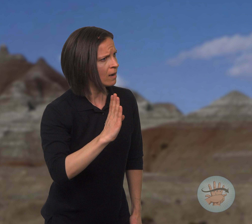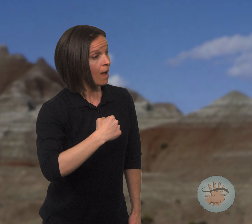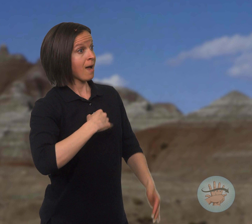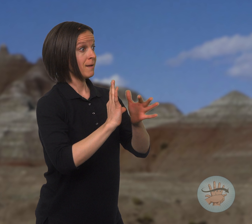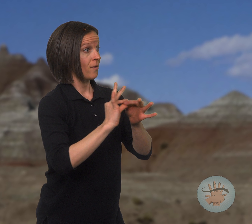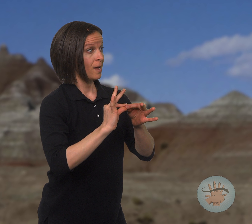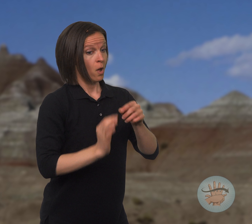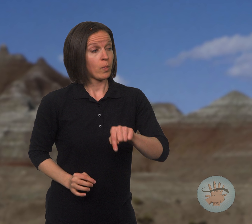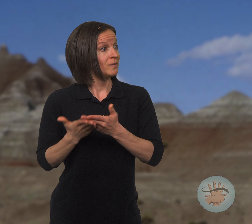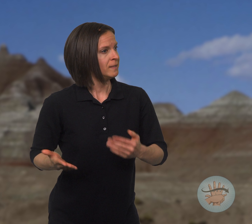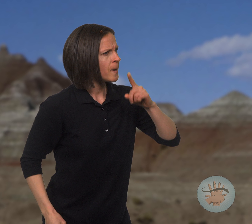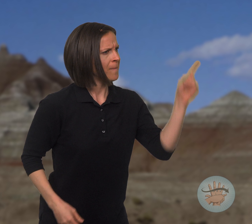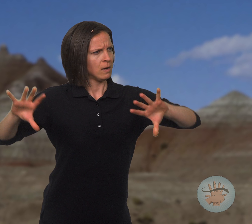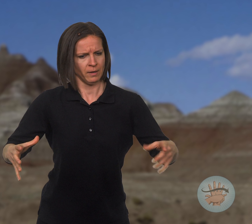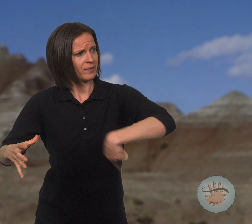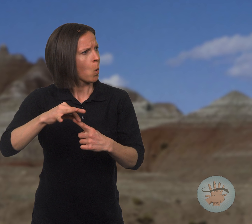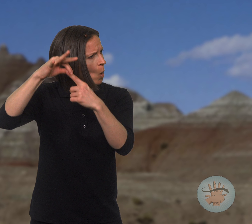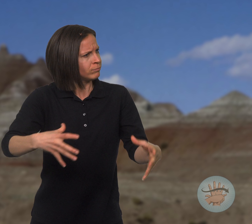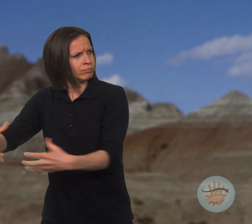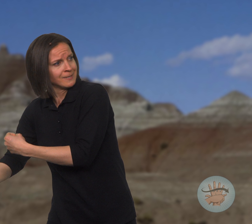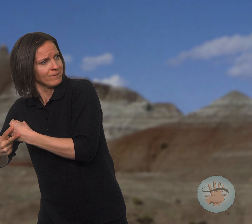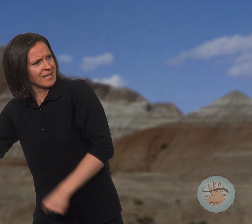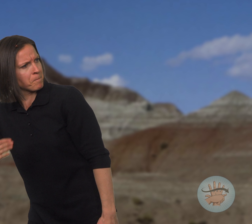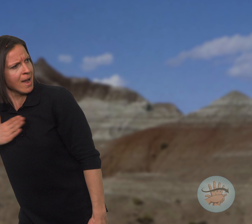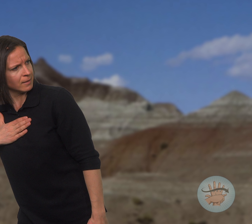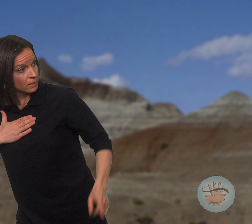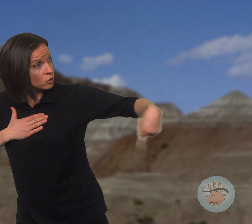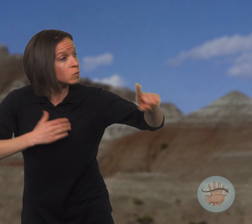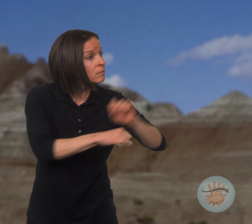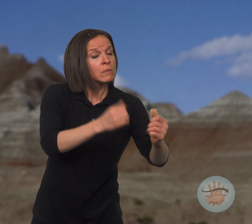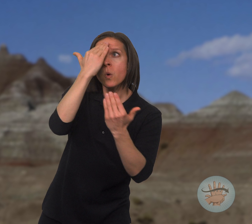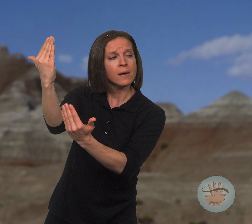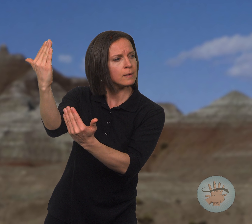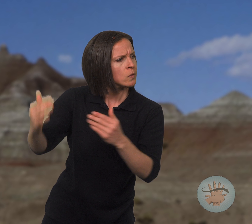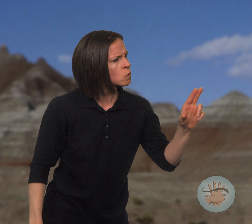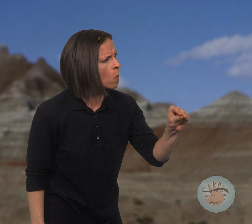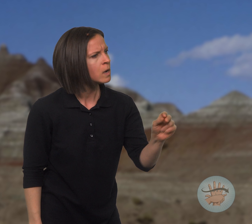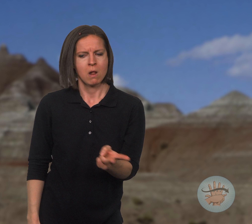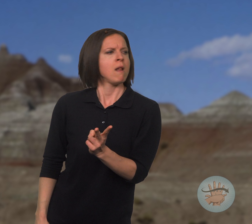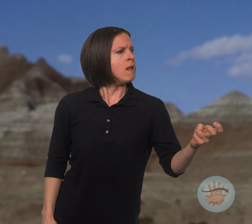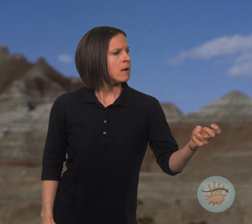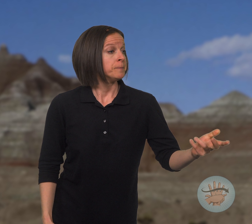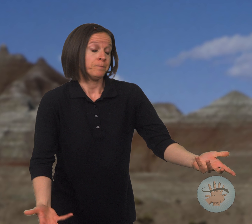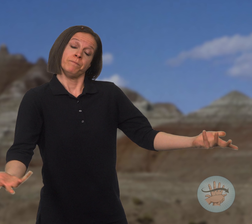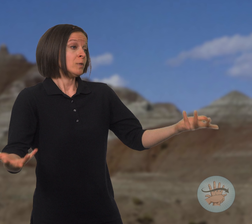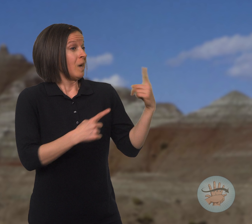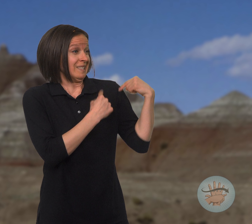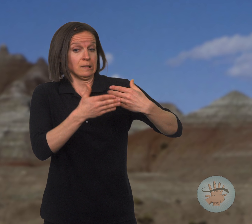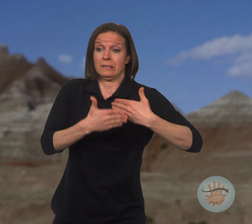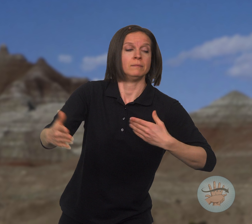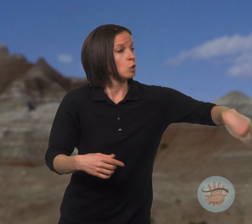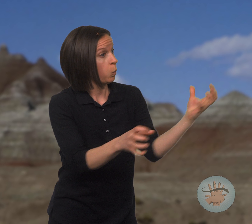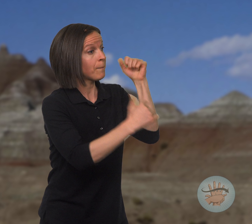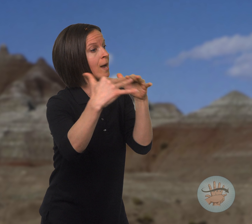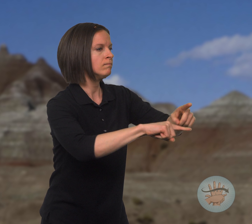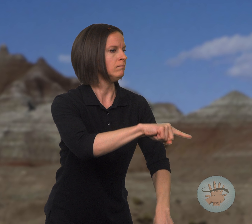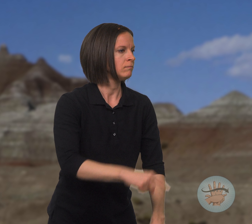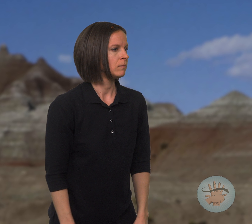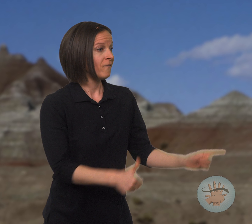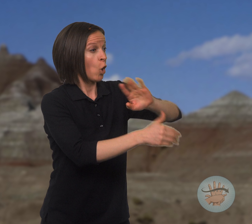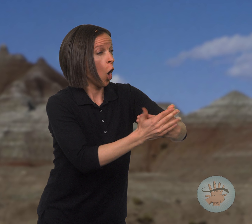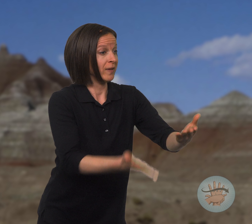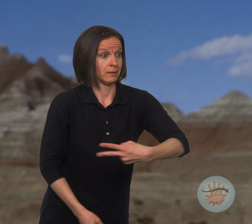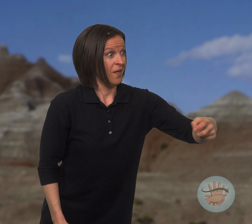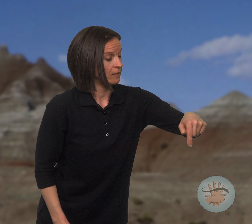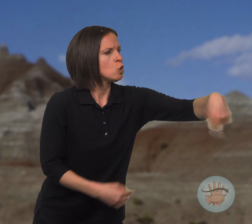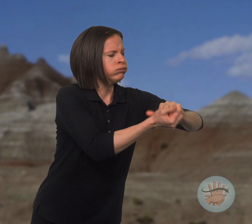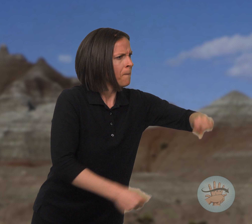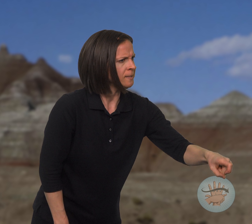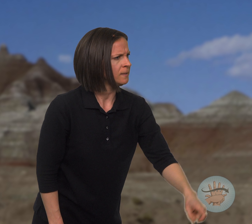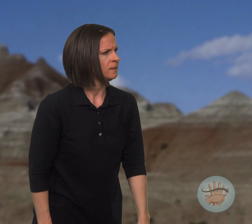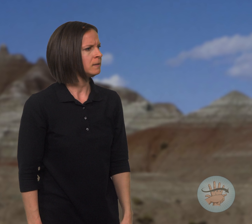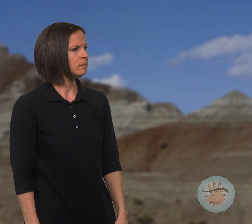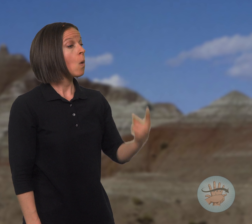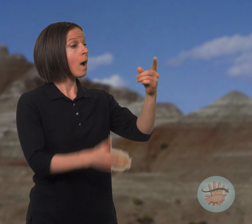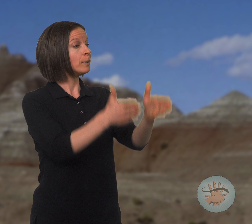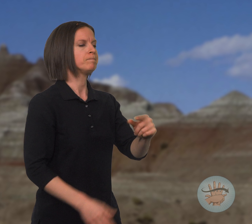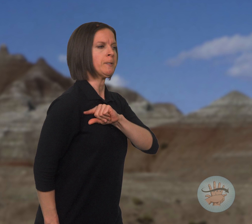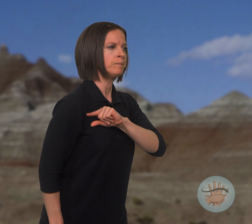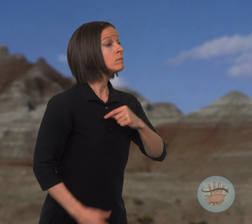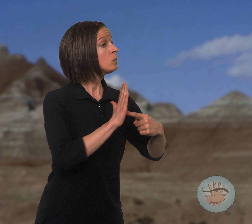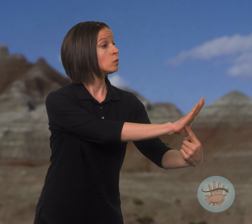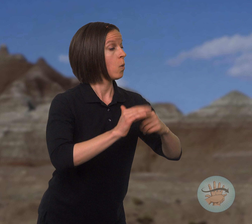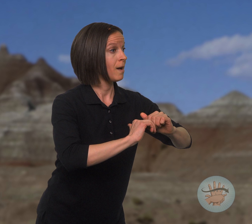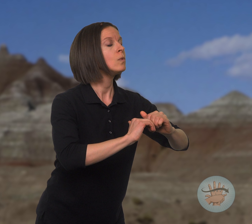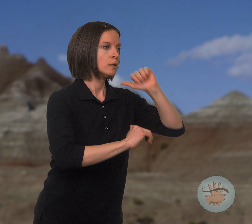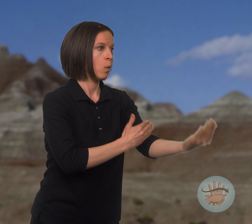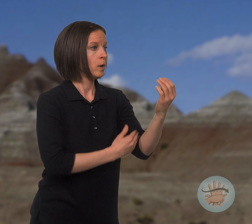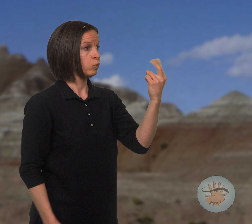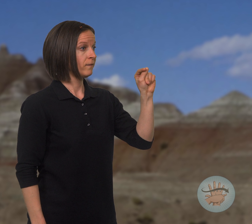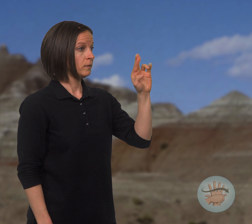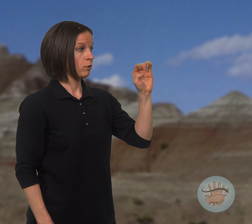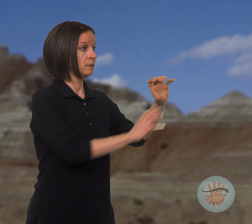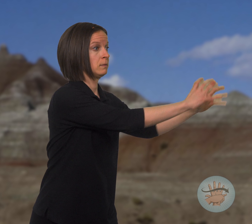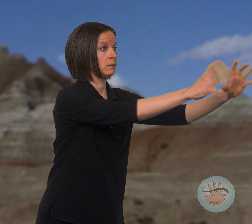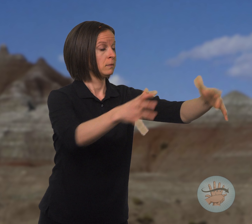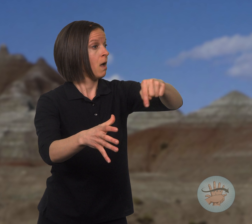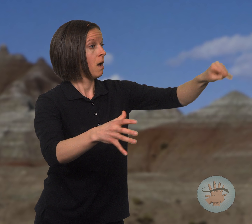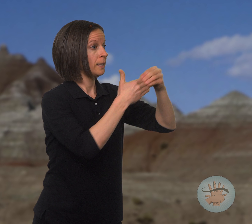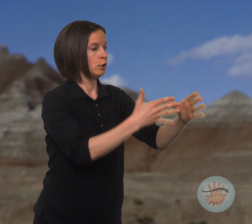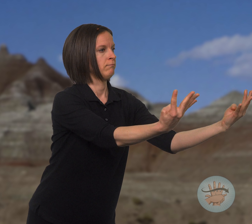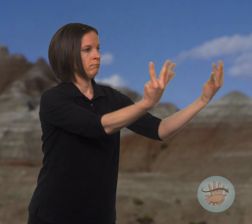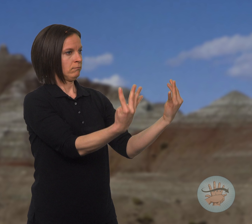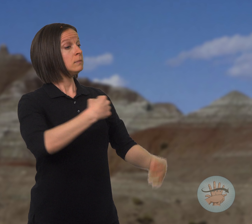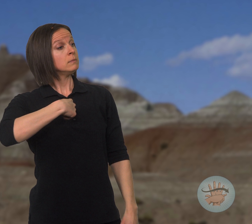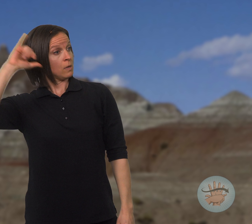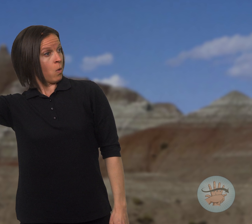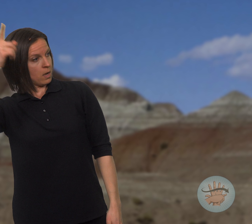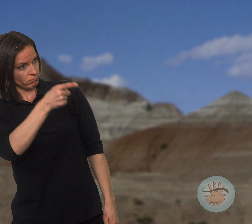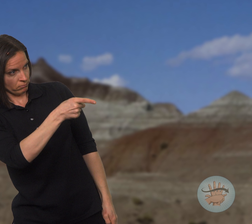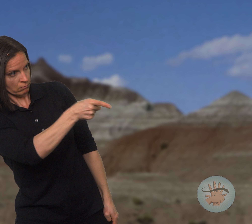You cannot stand against your enemies until you remove them. In the morning you must present yourselves tribe by tribe.